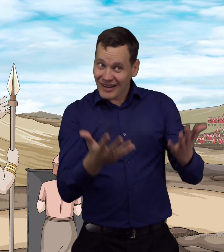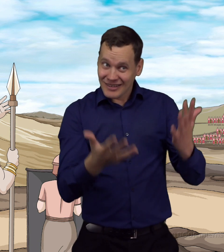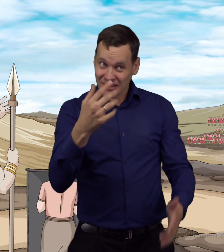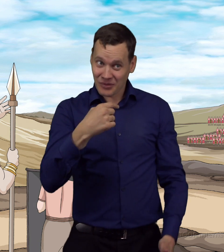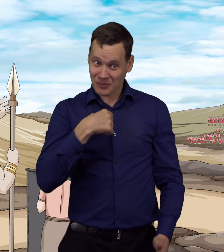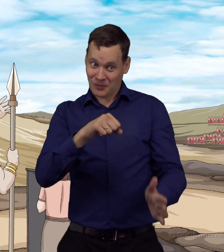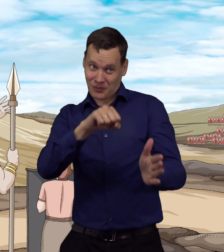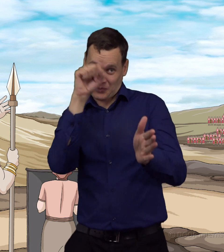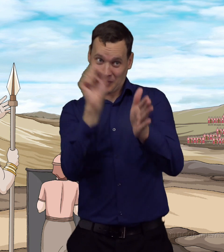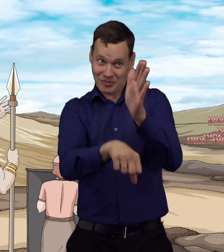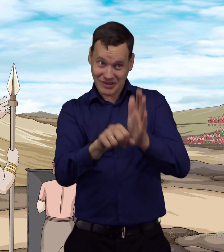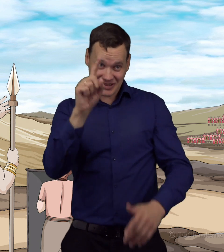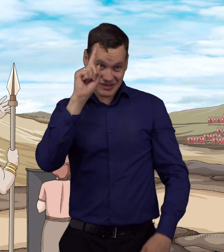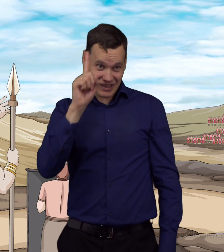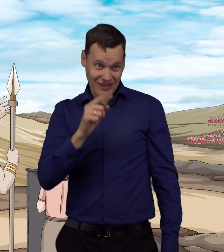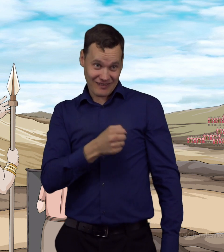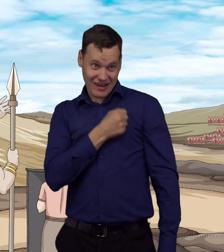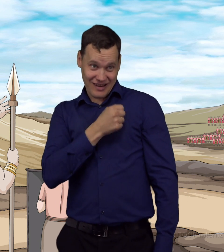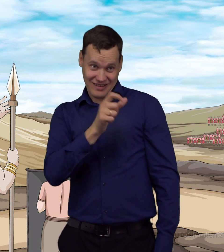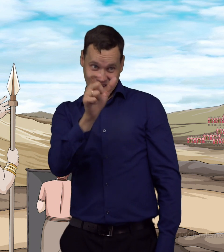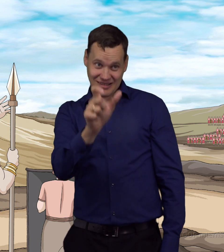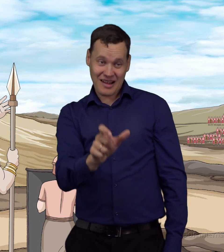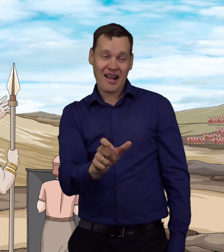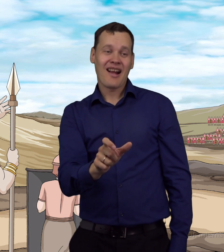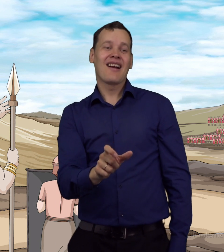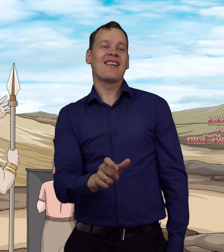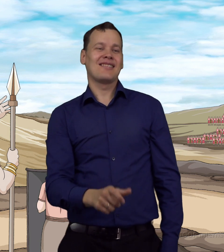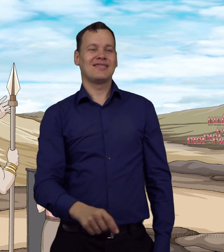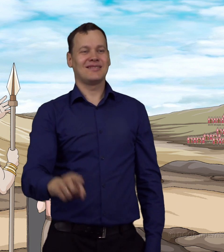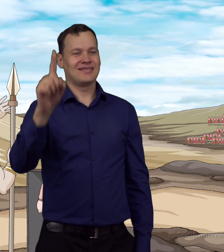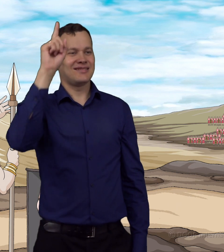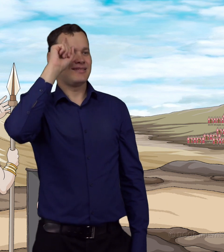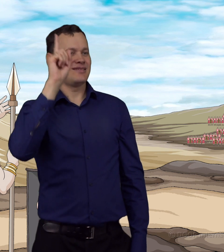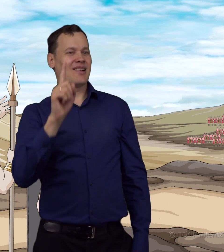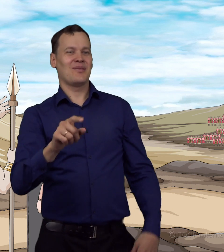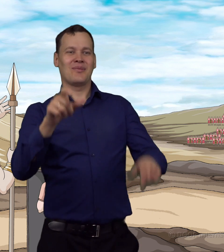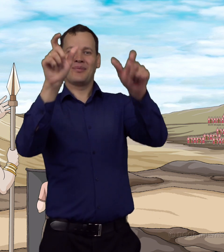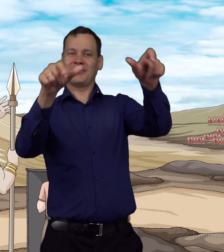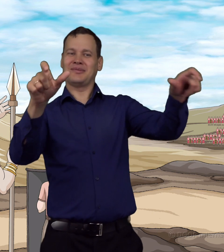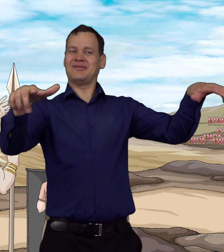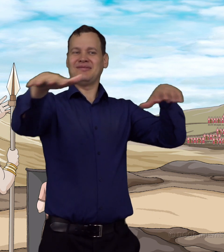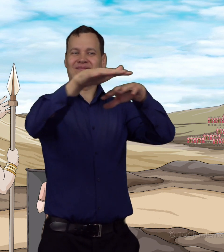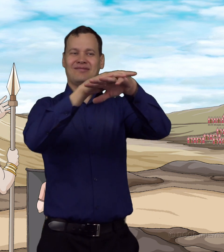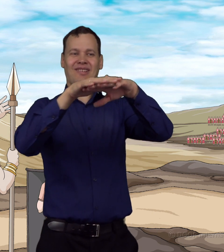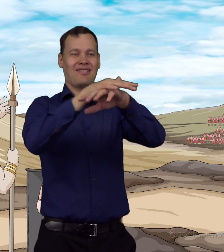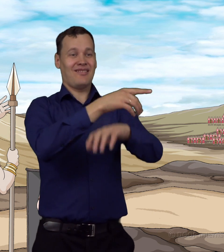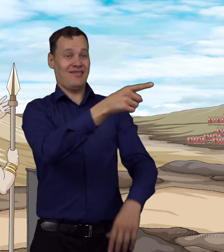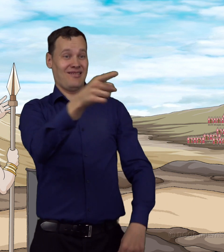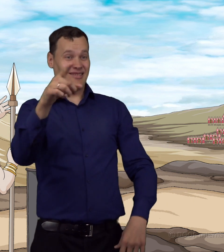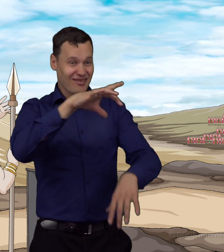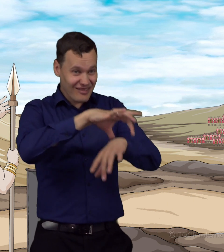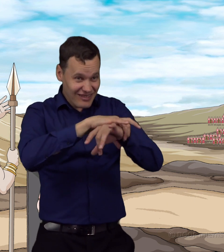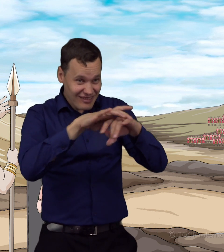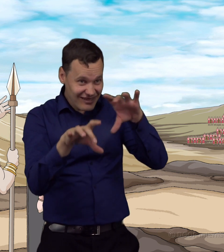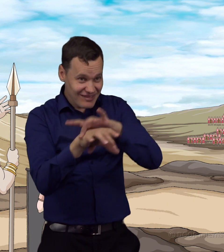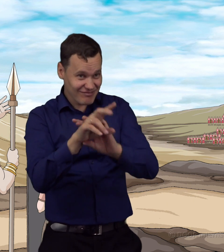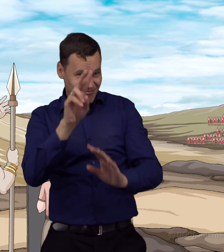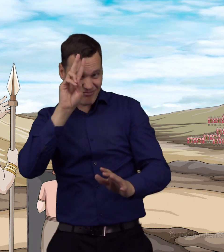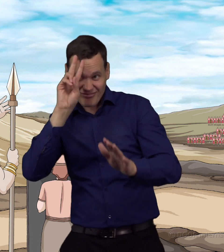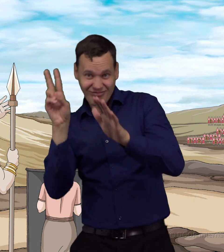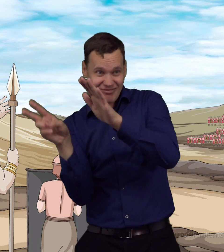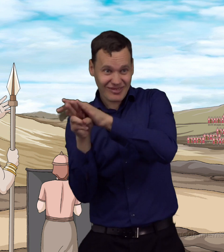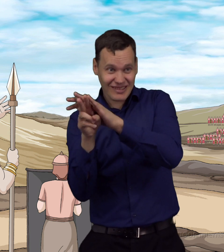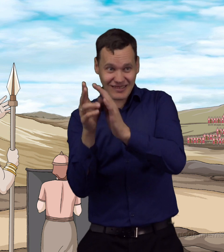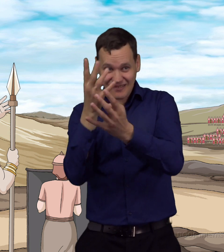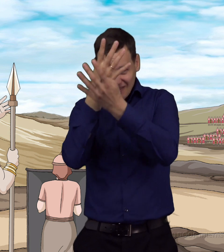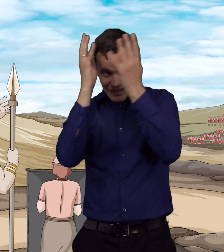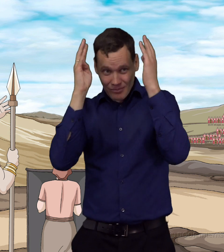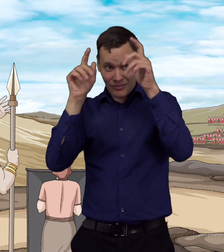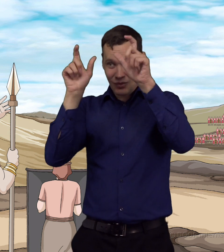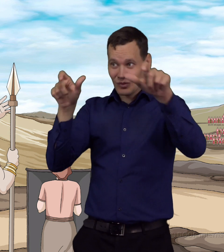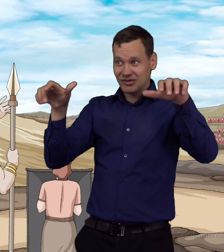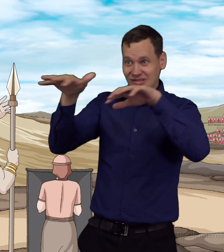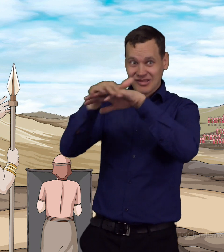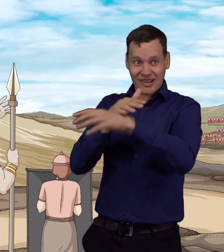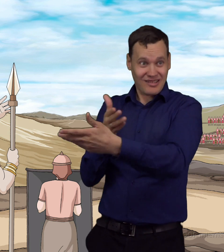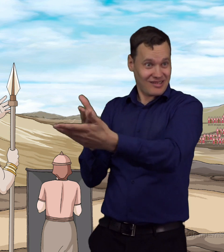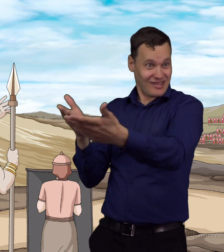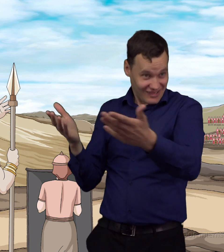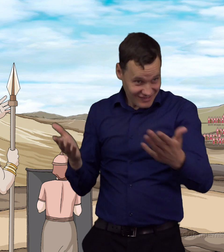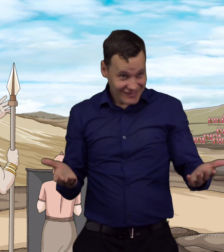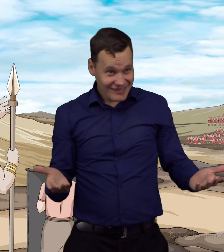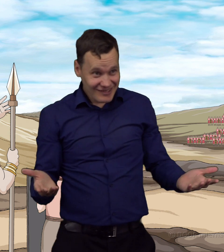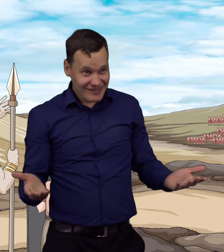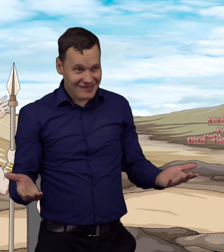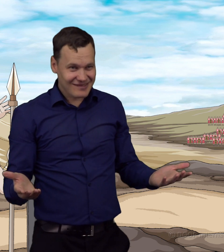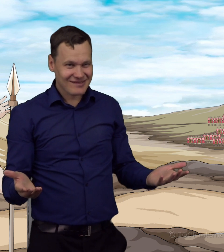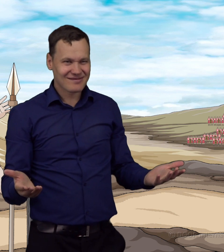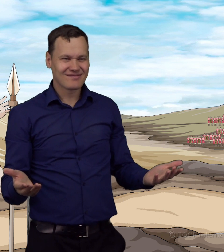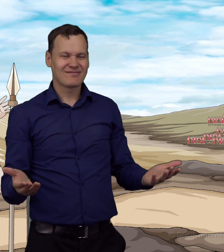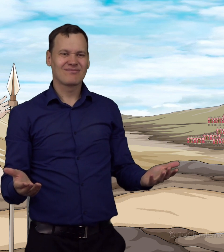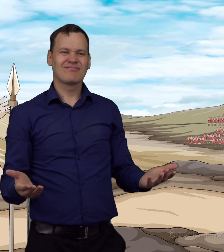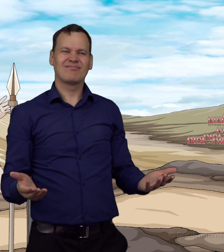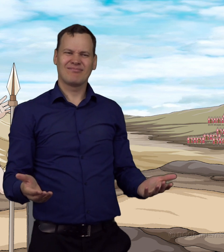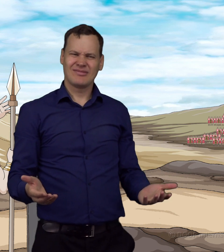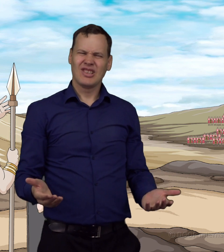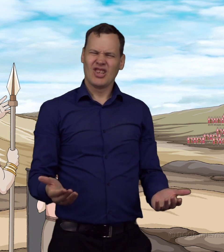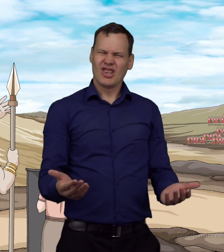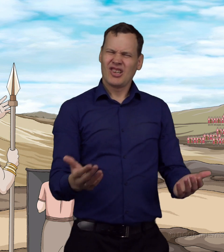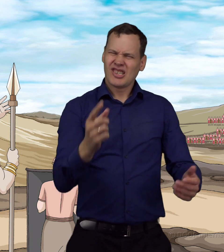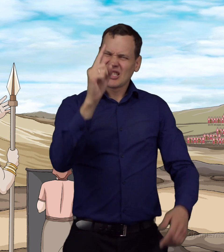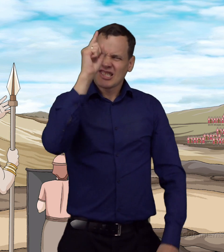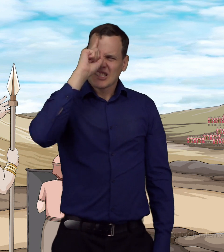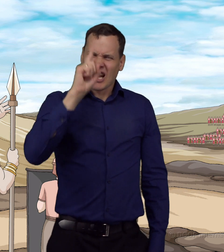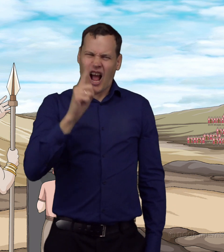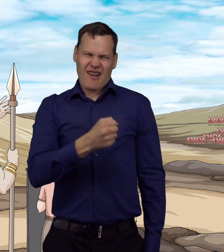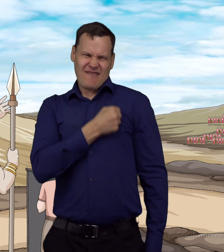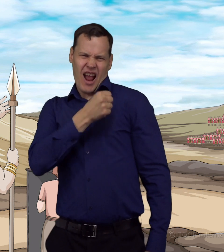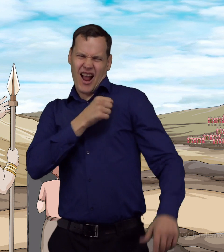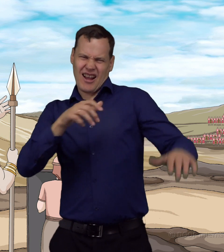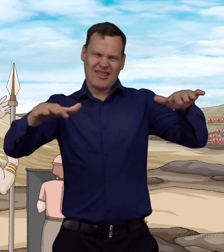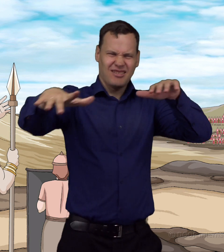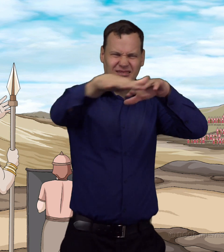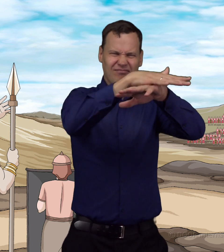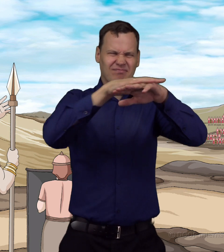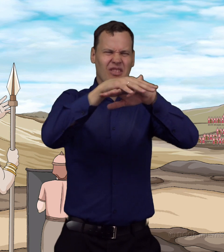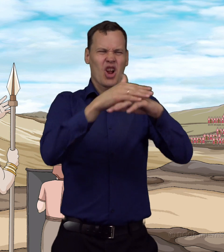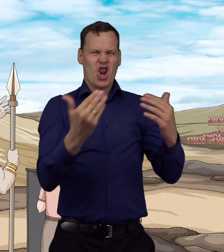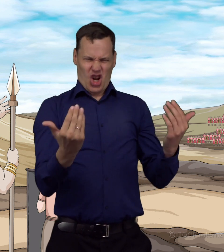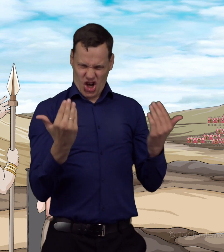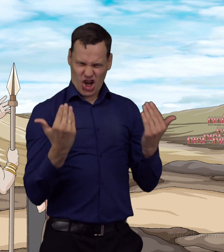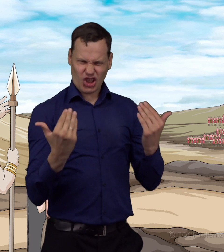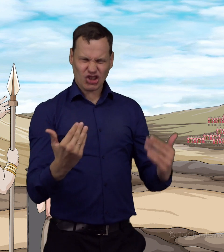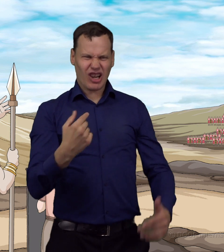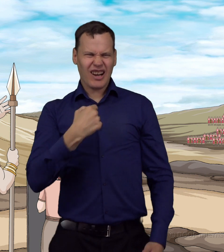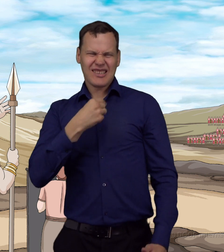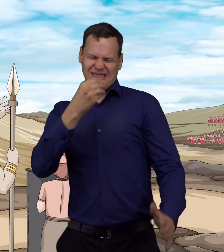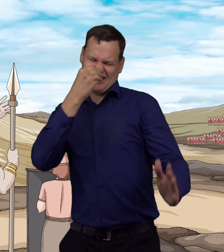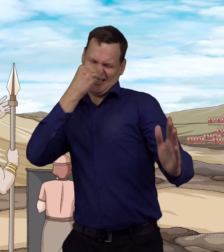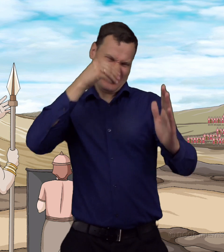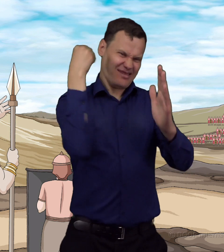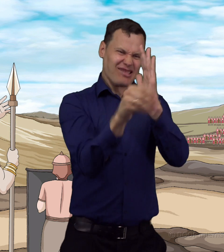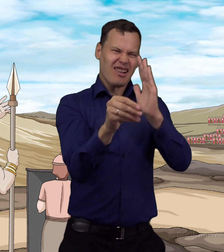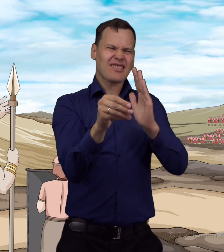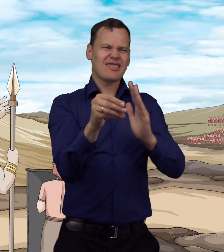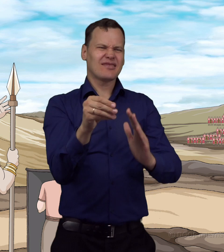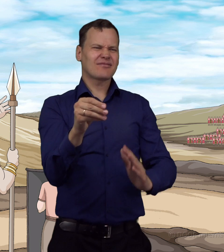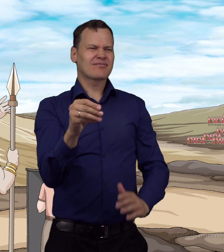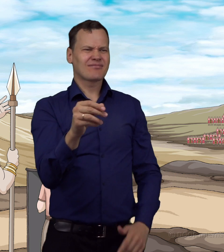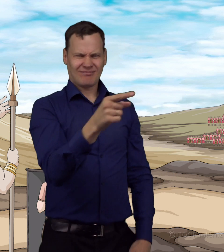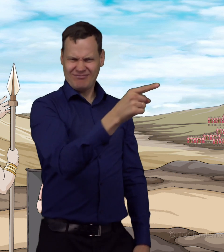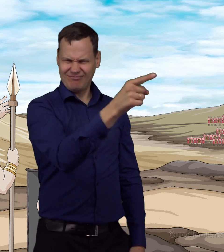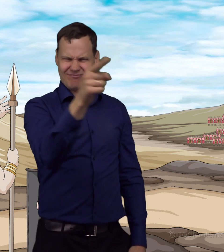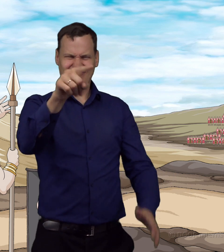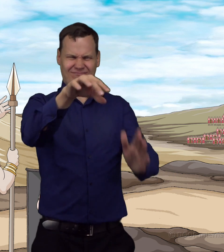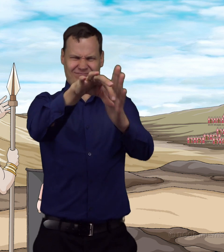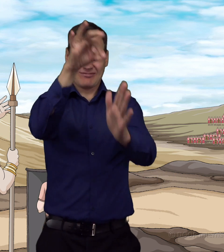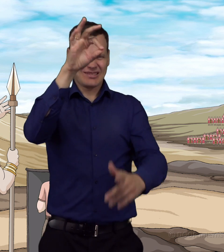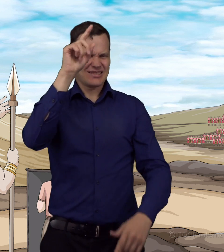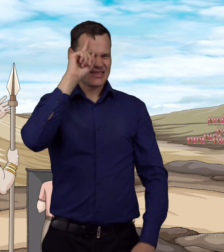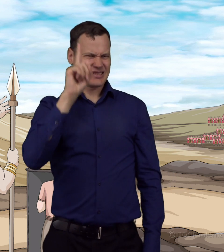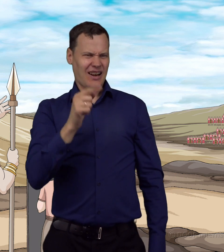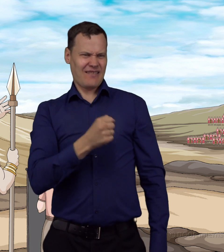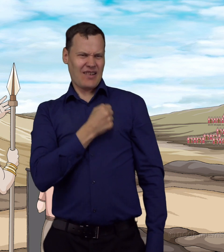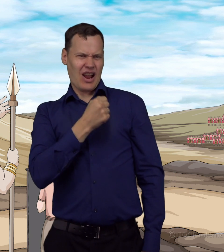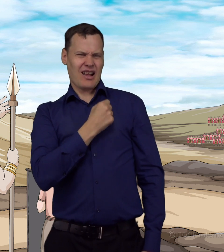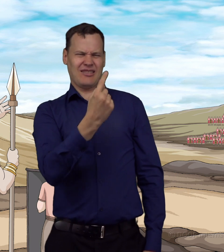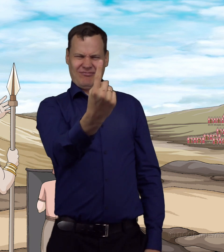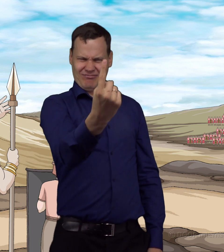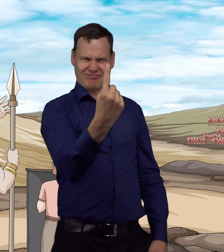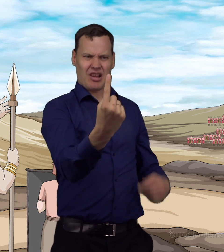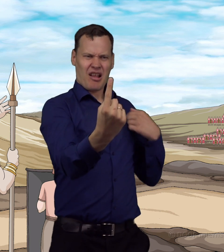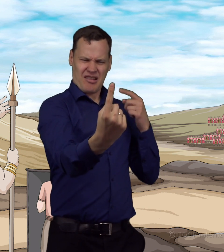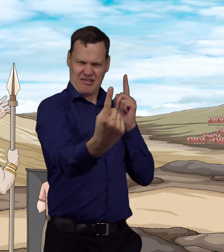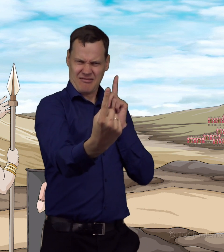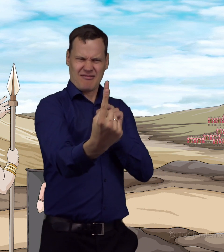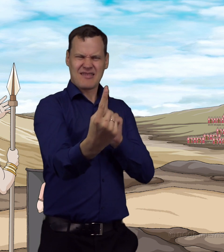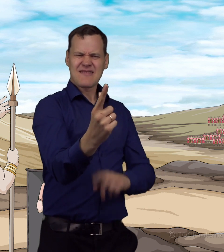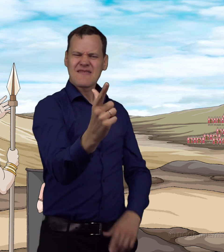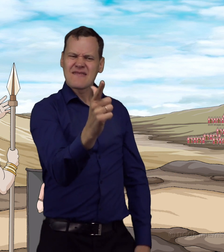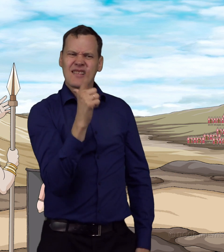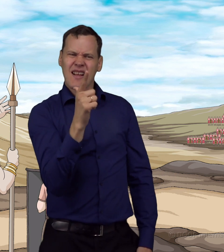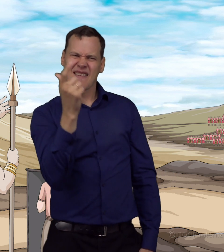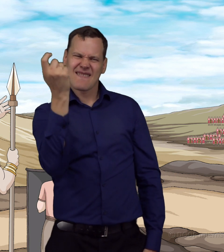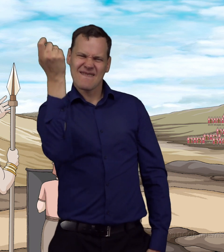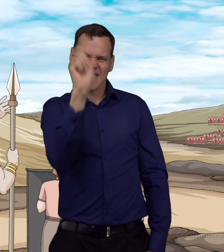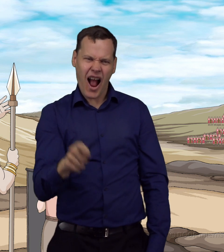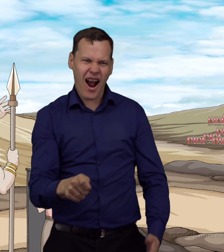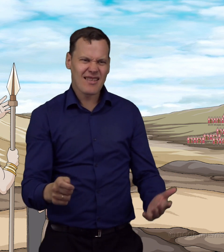But if I prevail against him and kill him, then you shall be our servants and labor for us.”